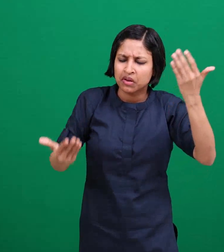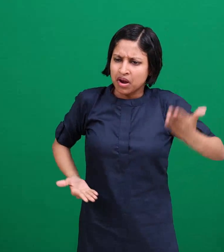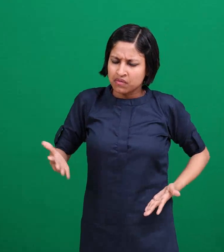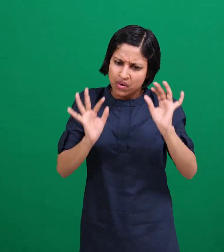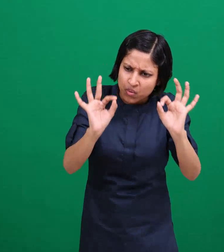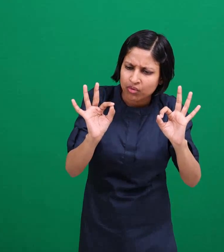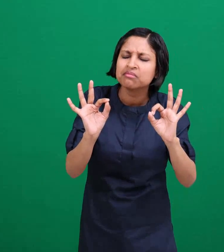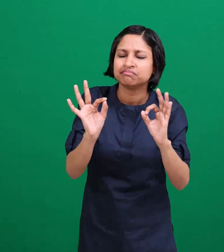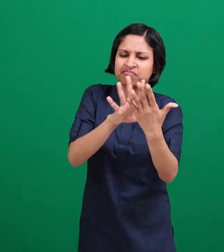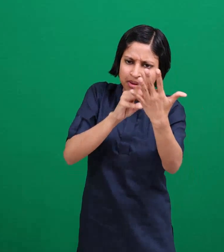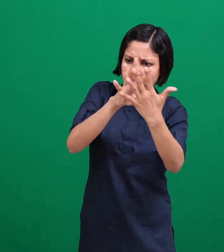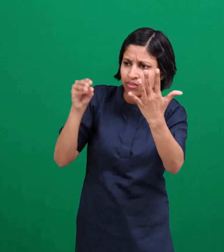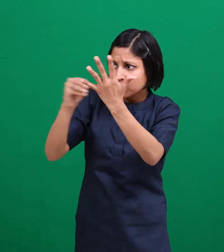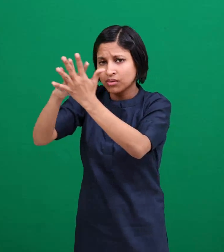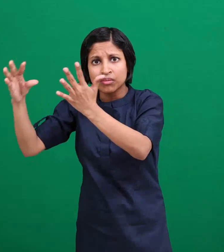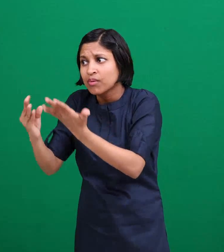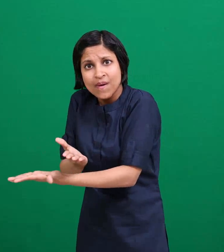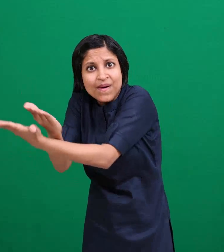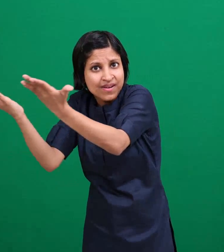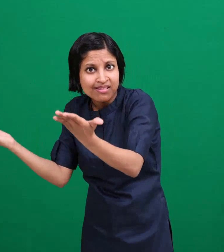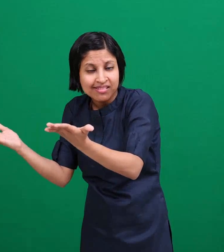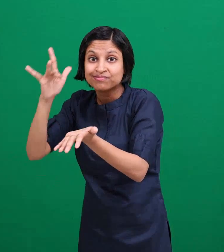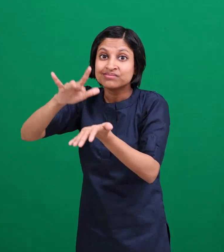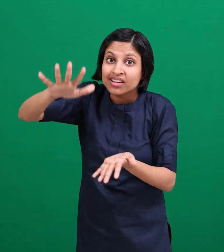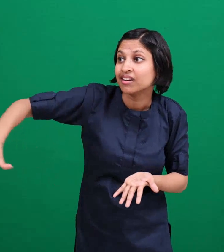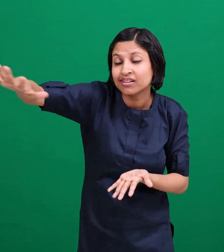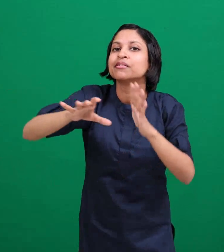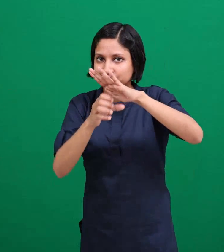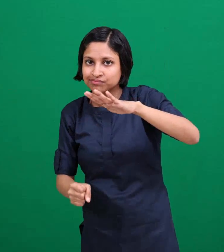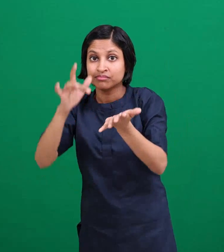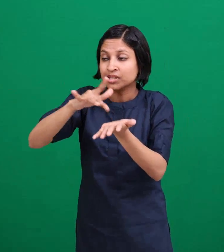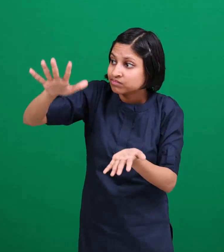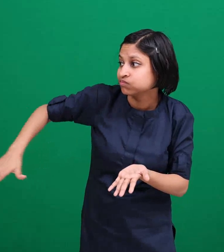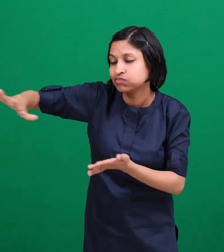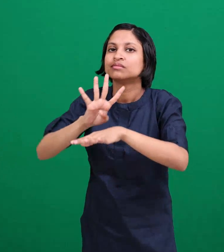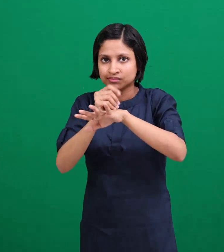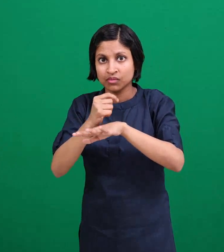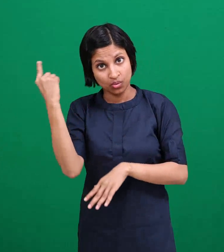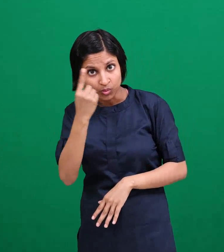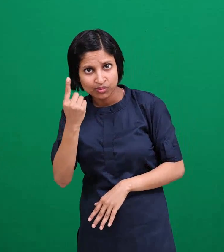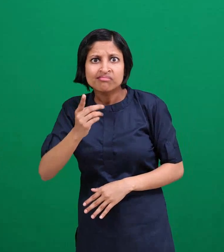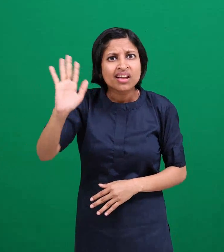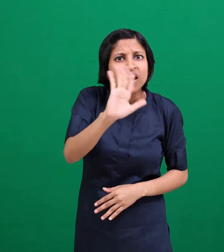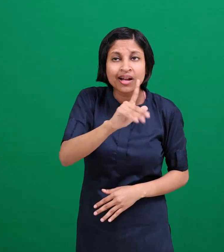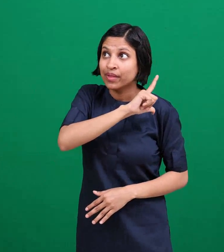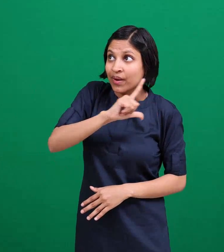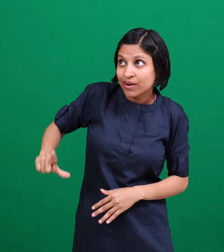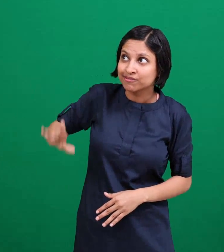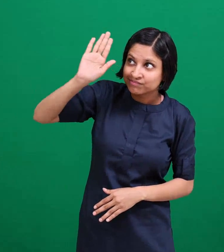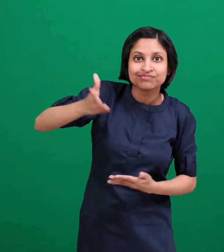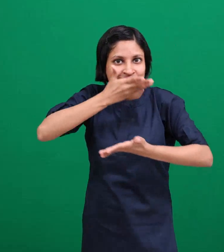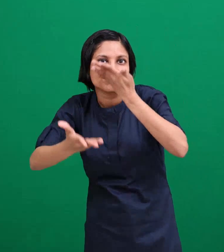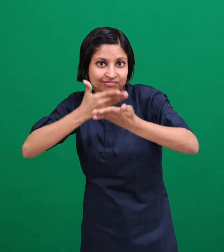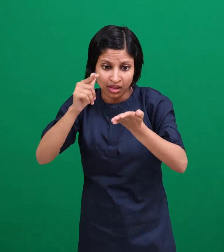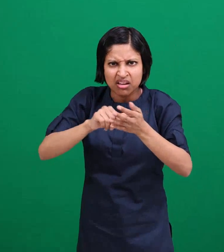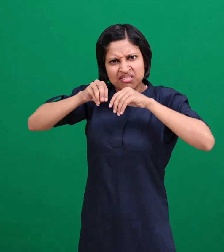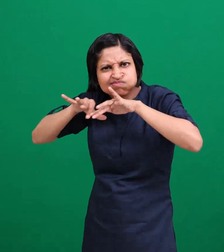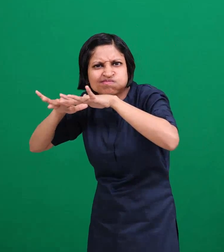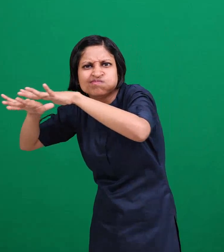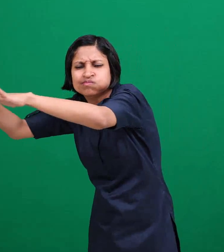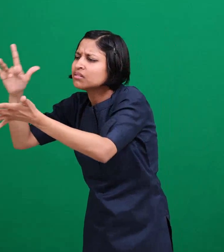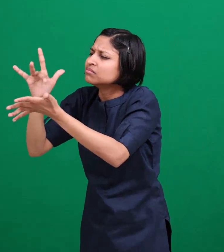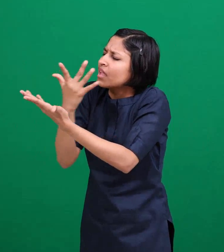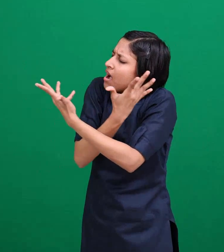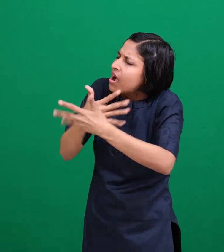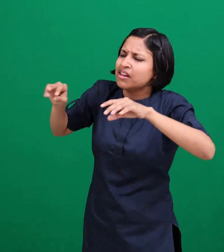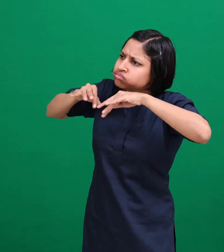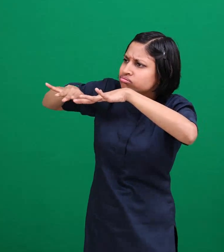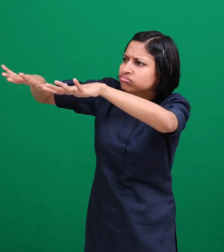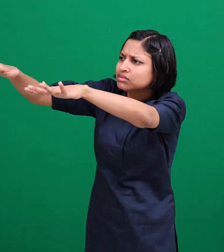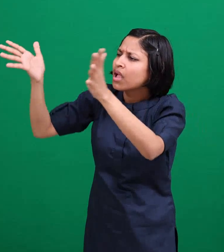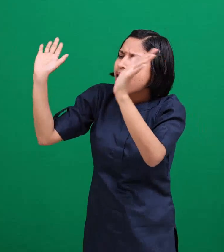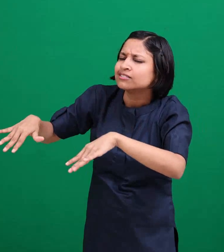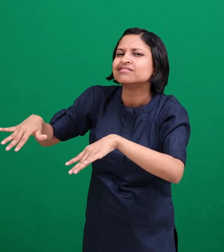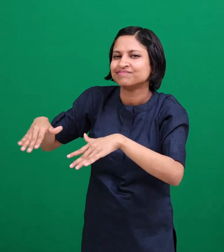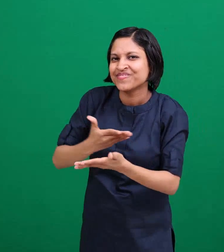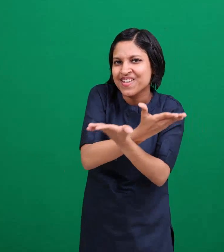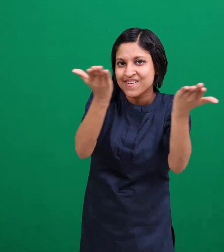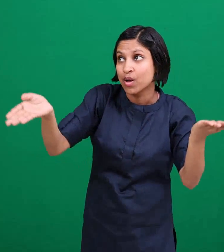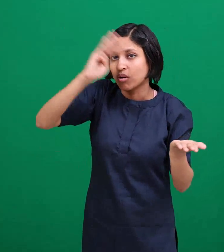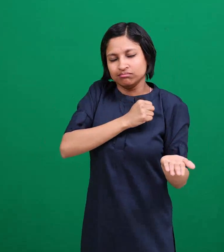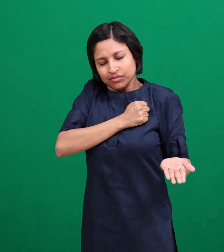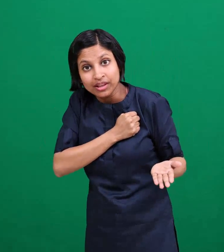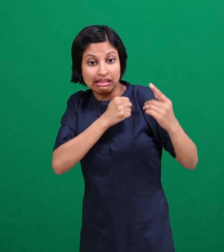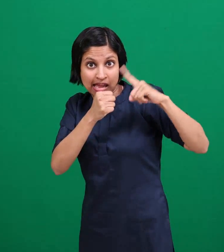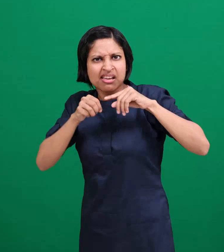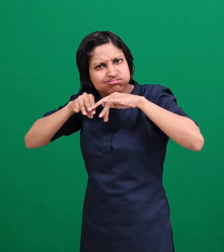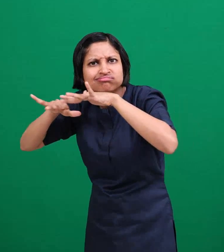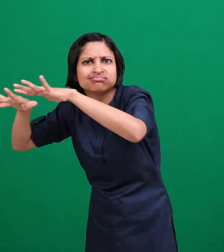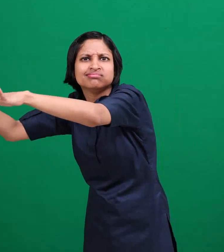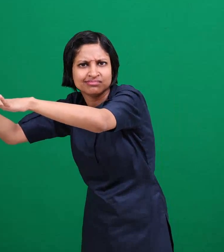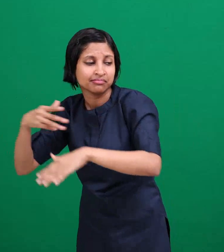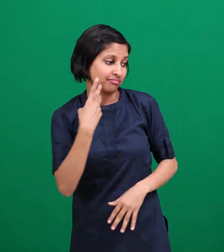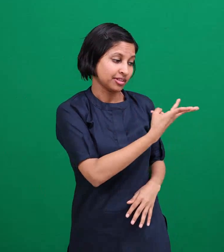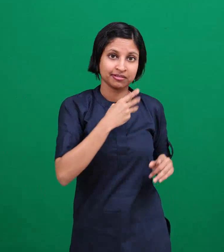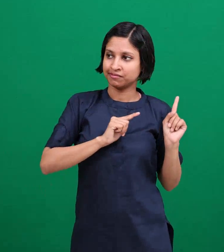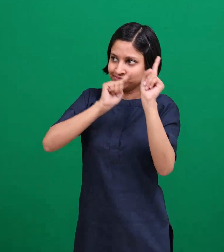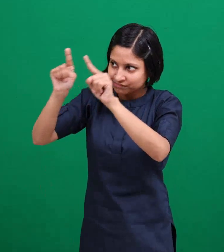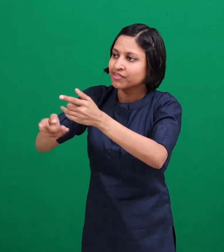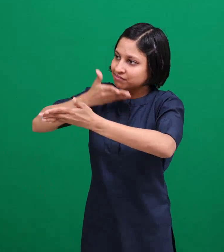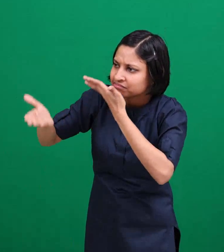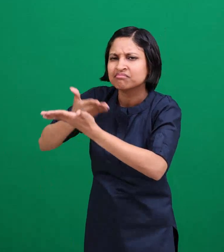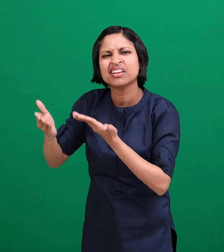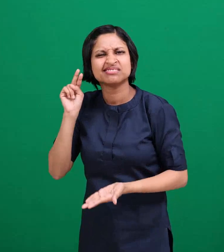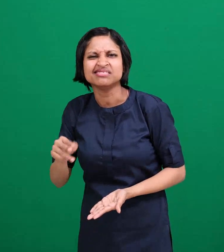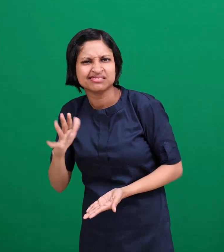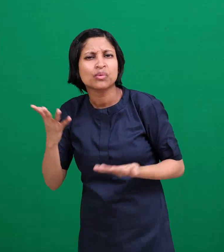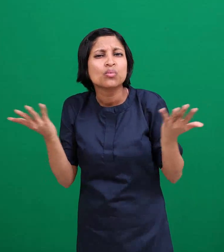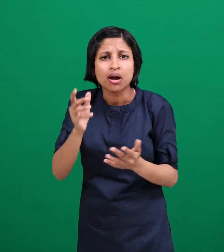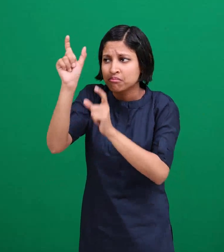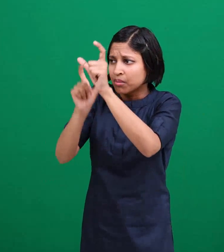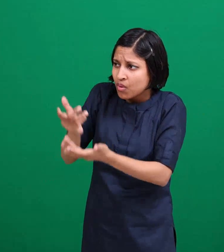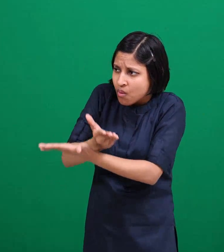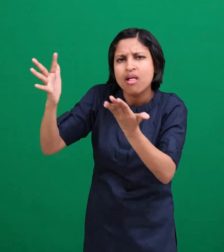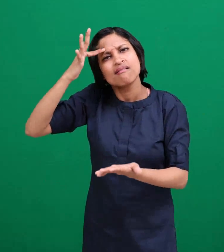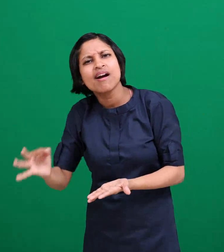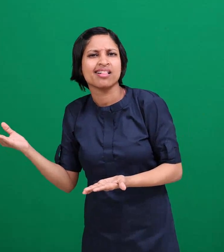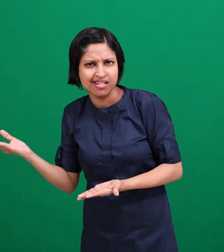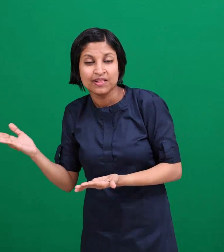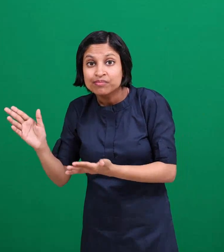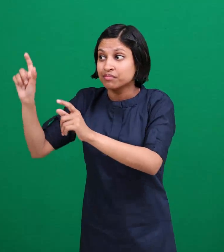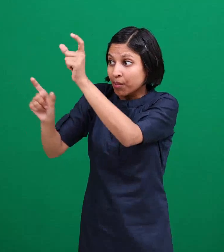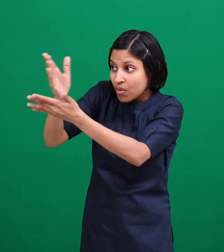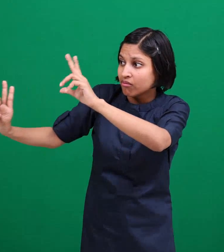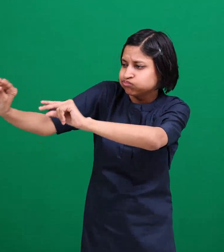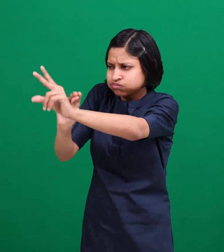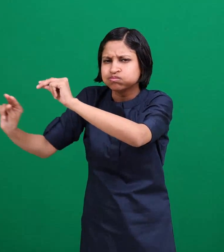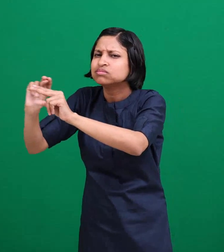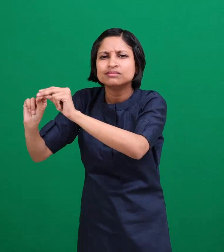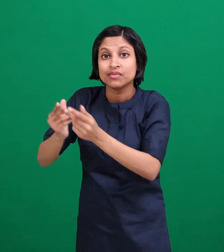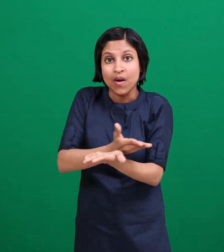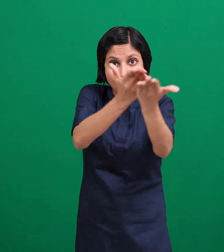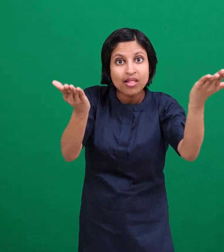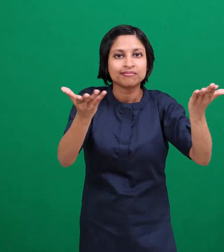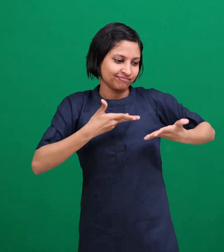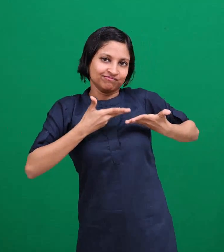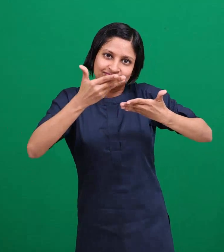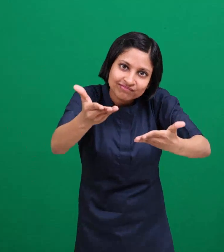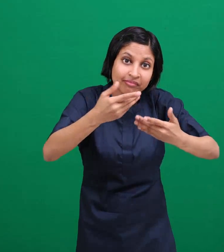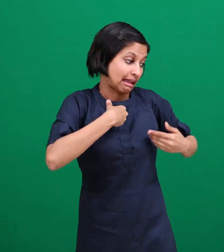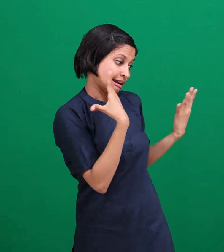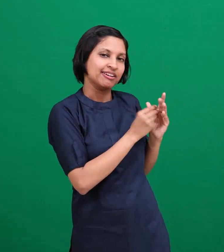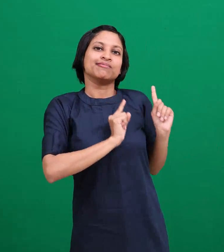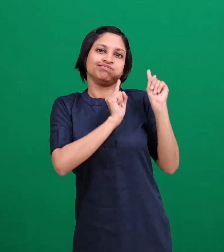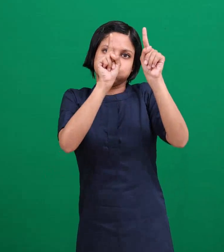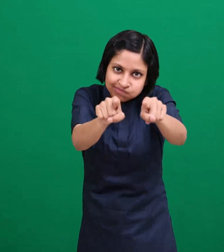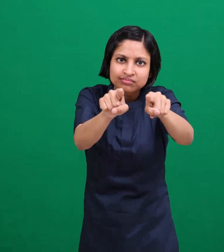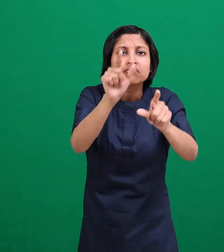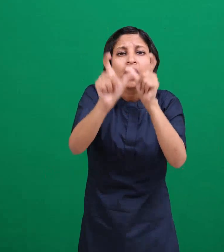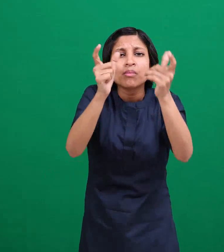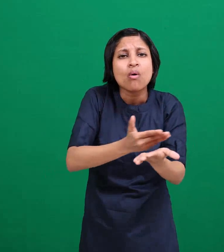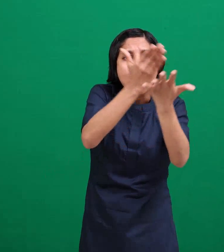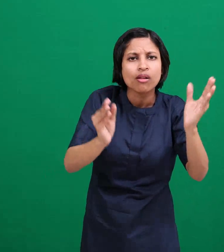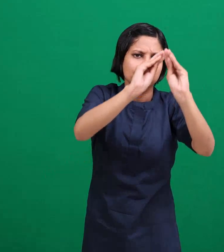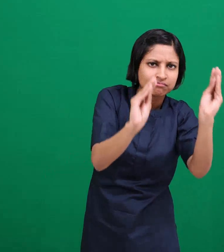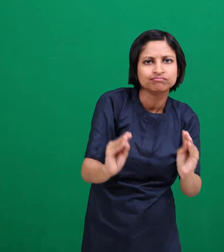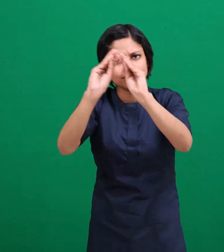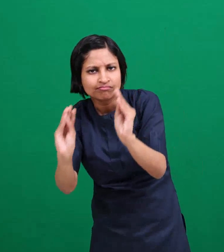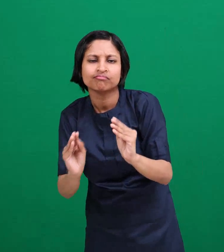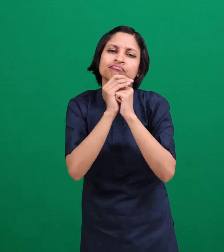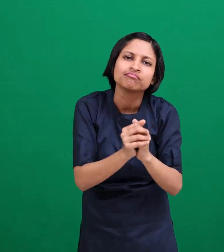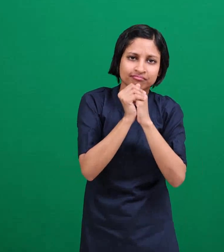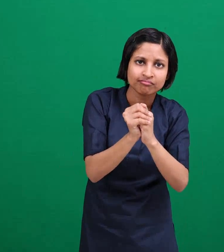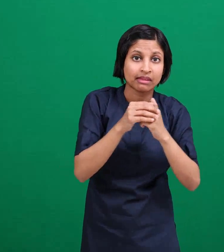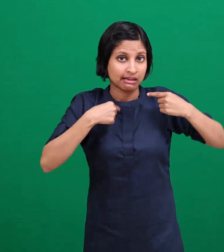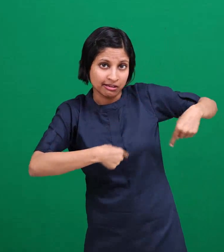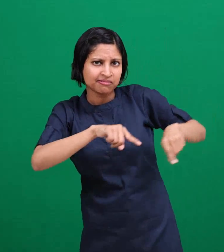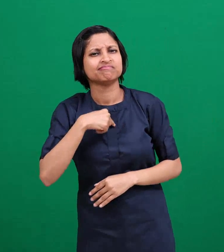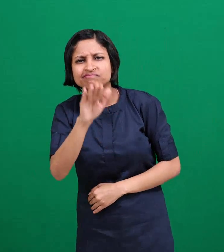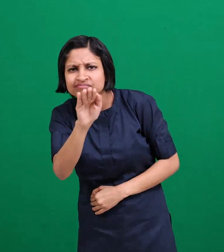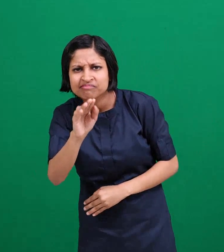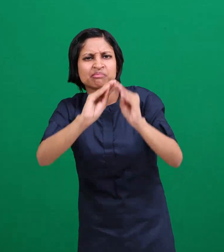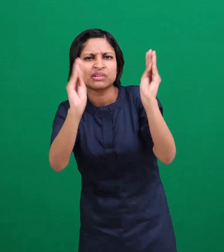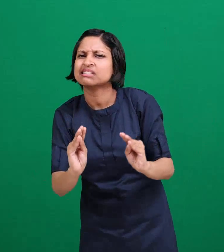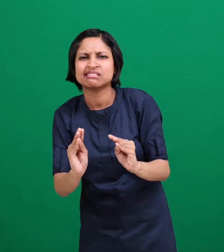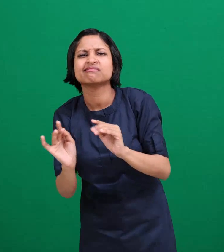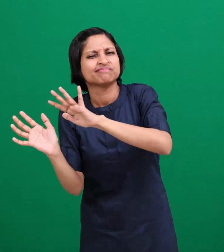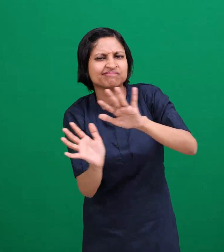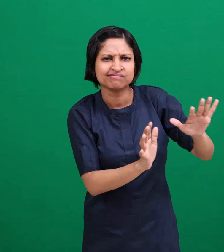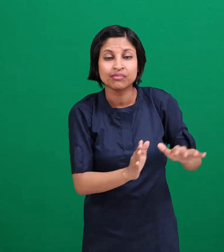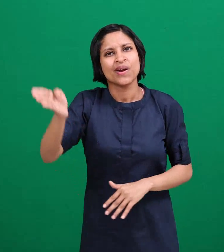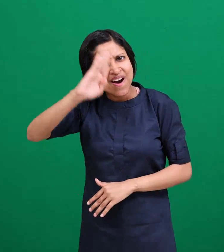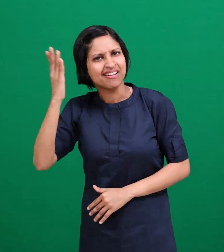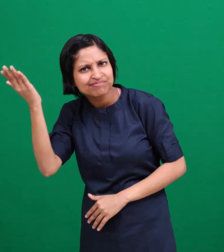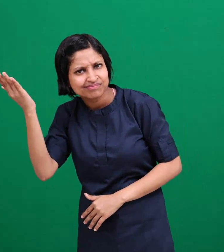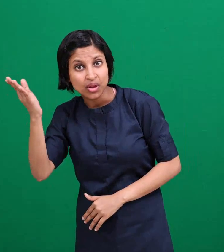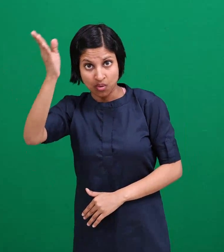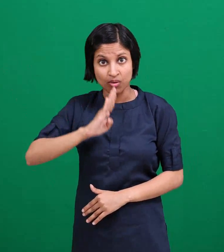For not only did the message of the Lord ring out from you to Macedonia and Achaia, but your faith in God has gone out to every place, so that we have no need to say anything more.